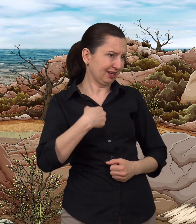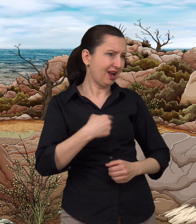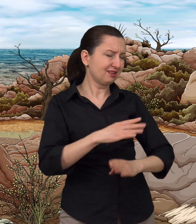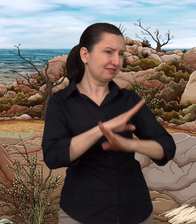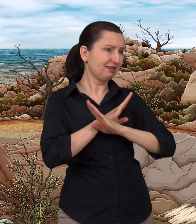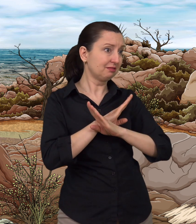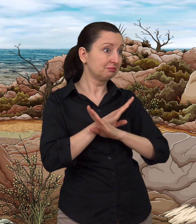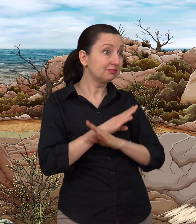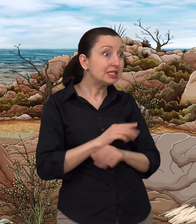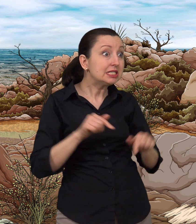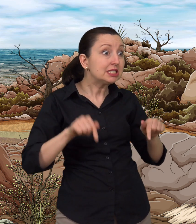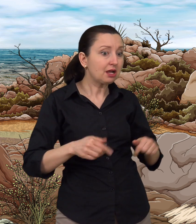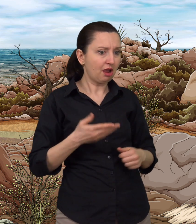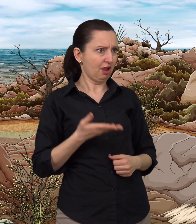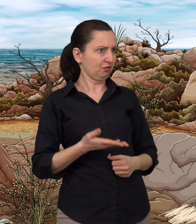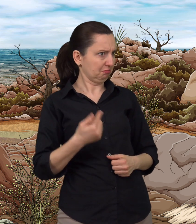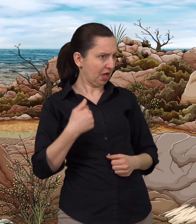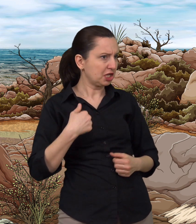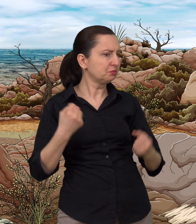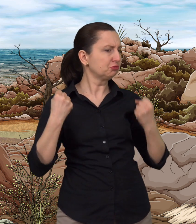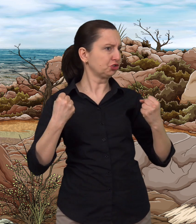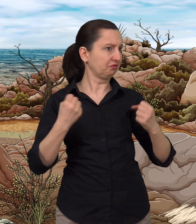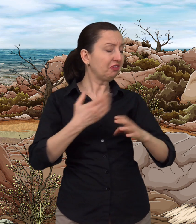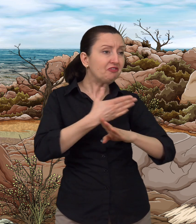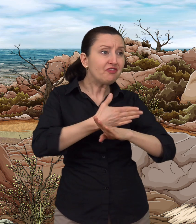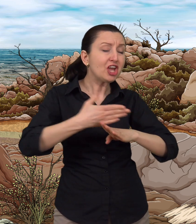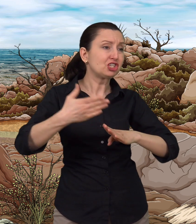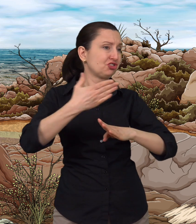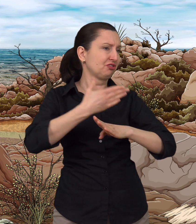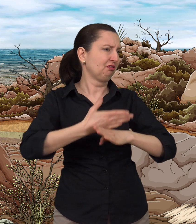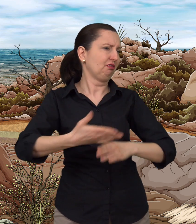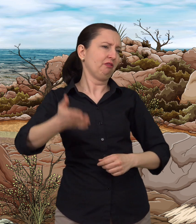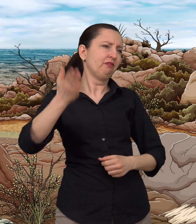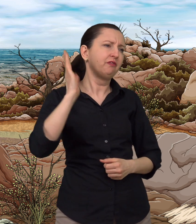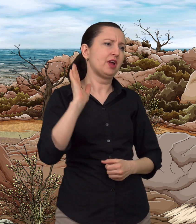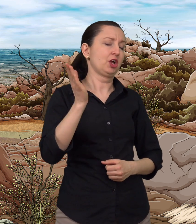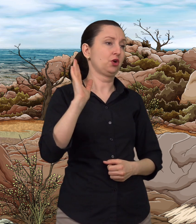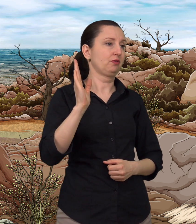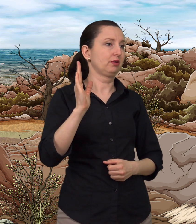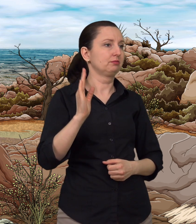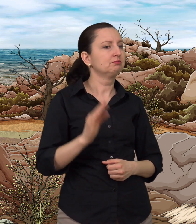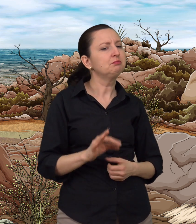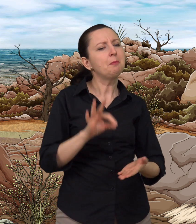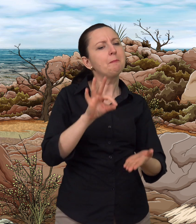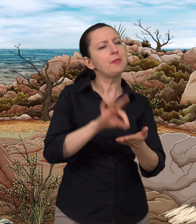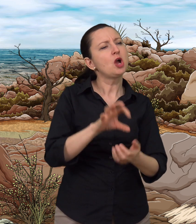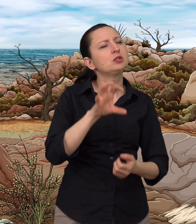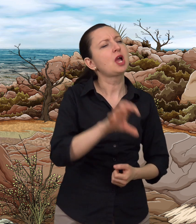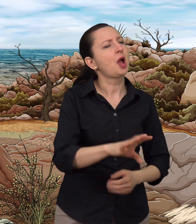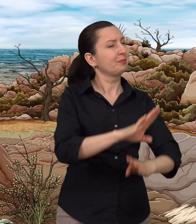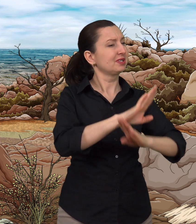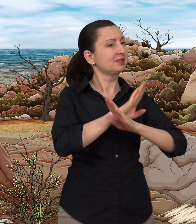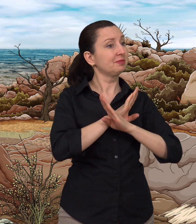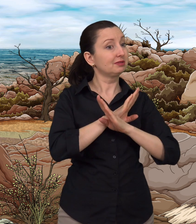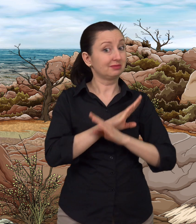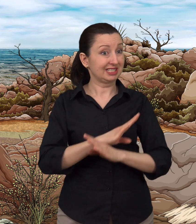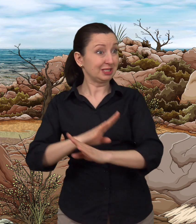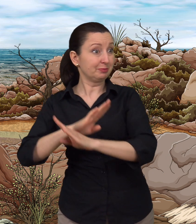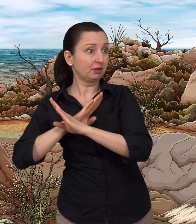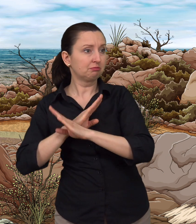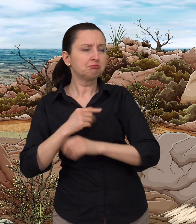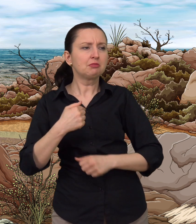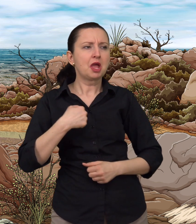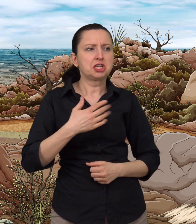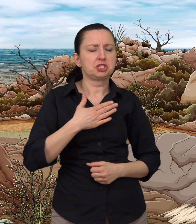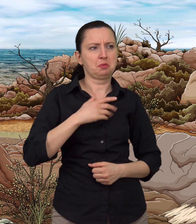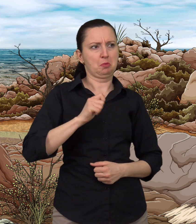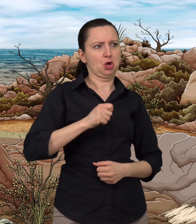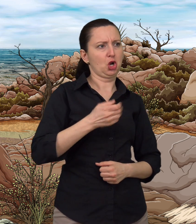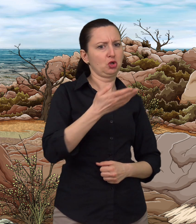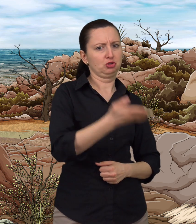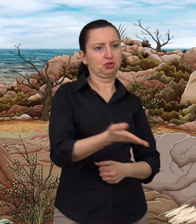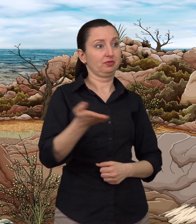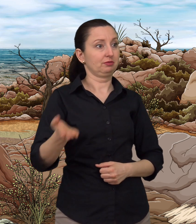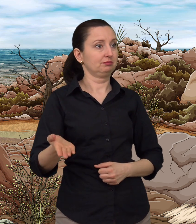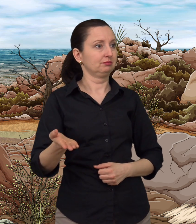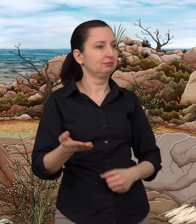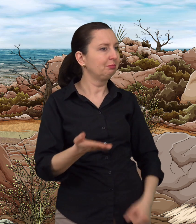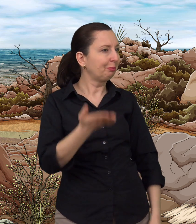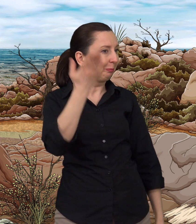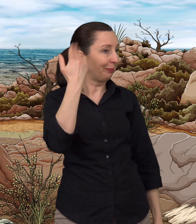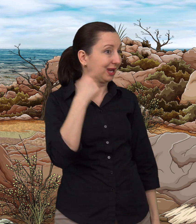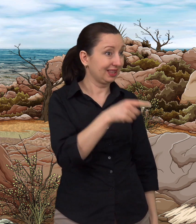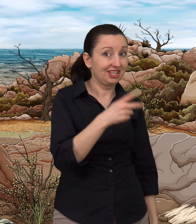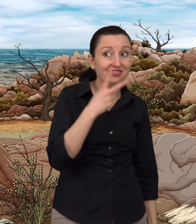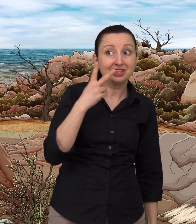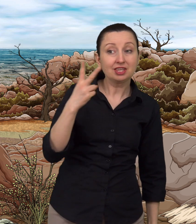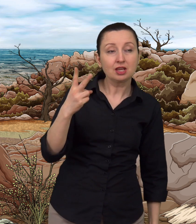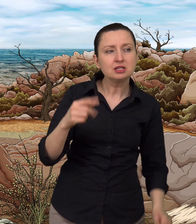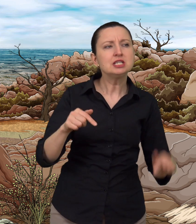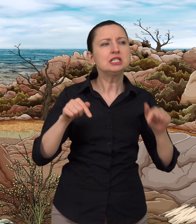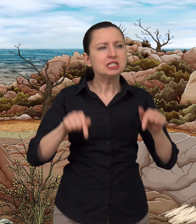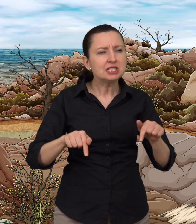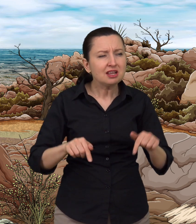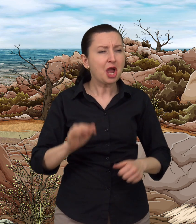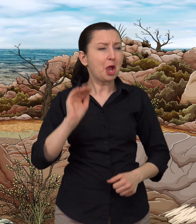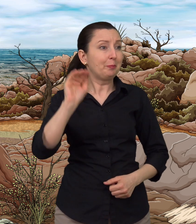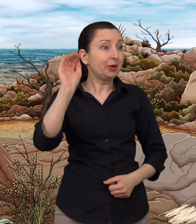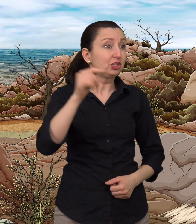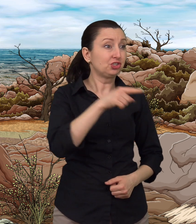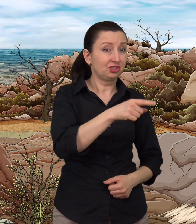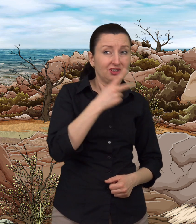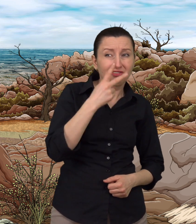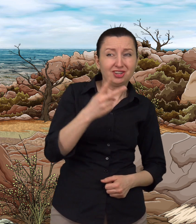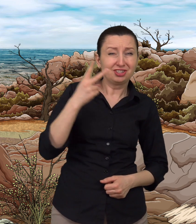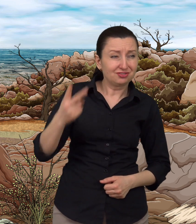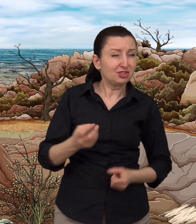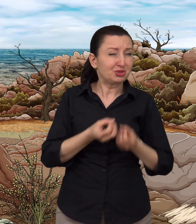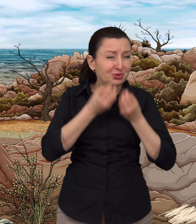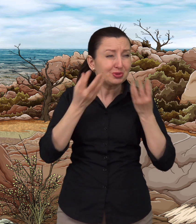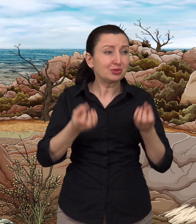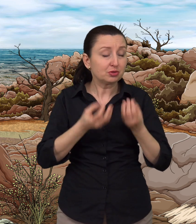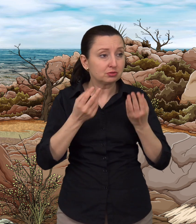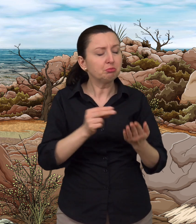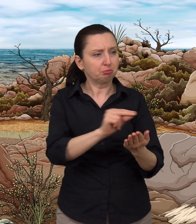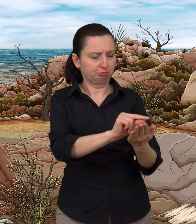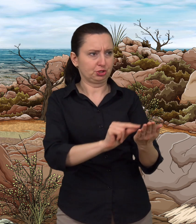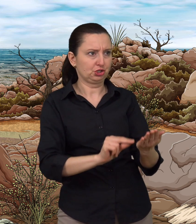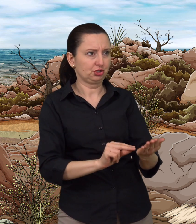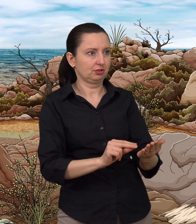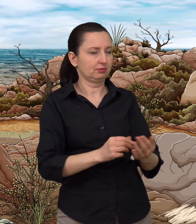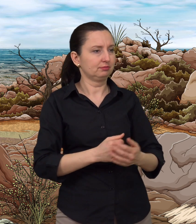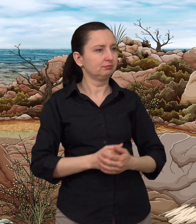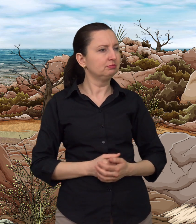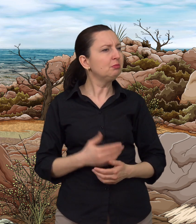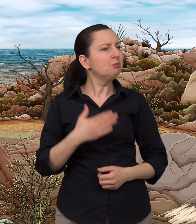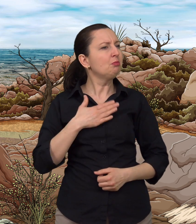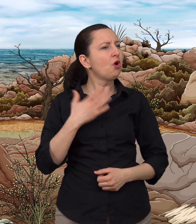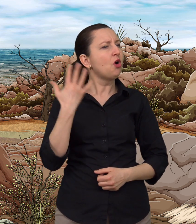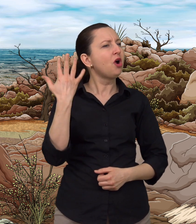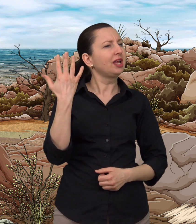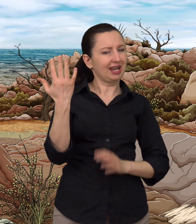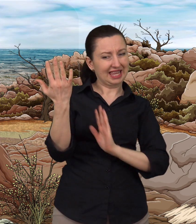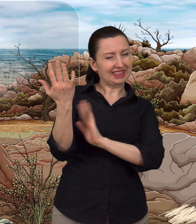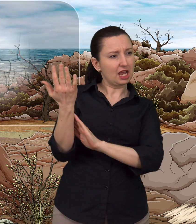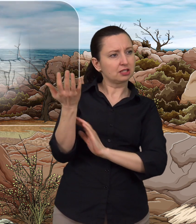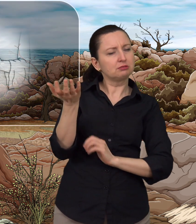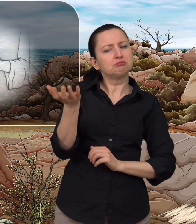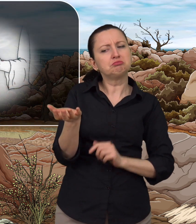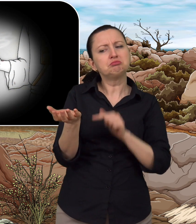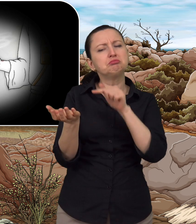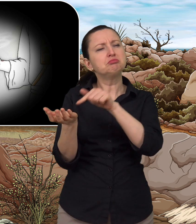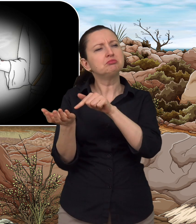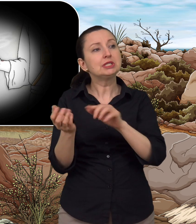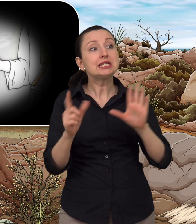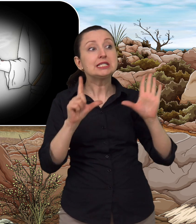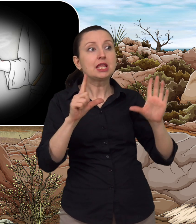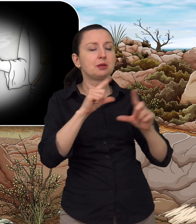And I hold the keys of Death and of Hades. Therefore write down the things you have seen, and the things that are, and the things that will happen after this.